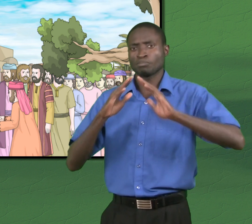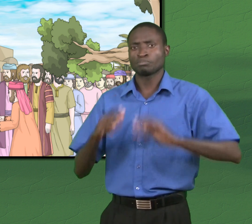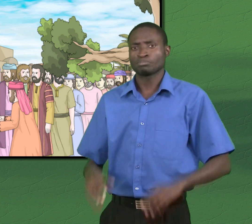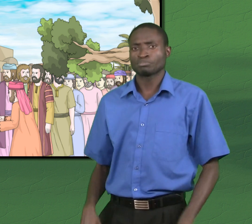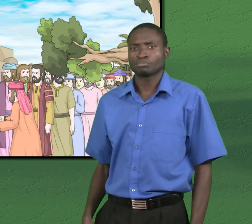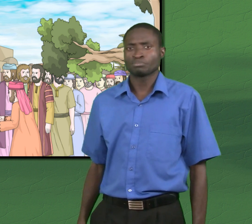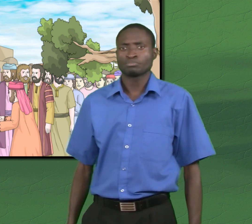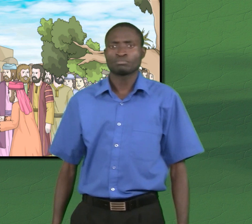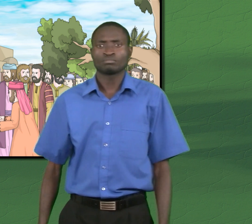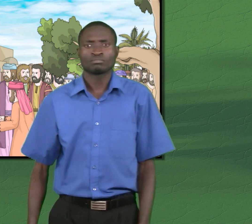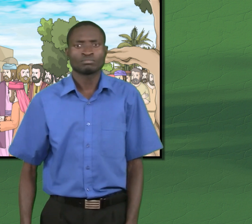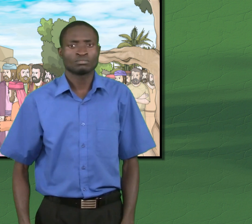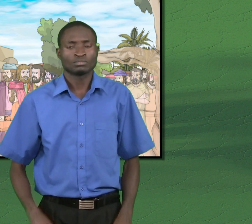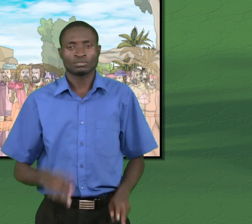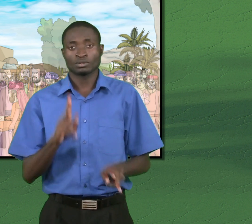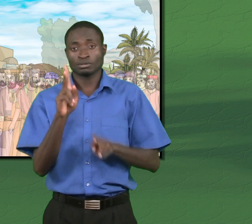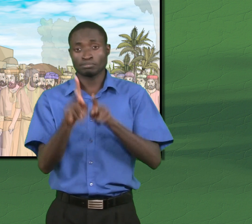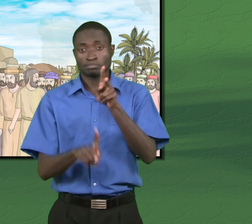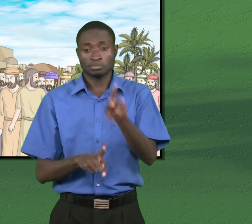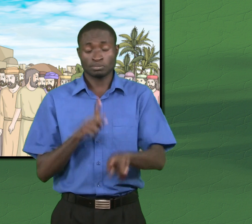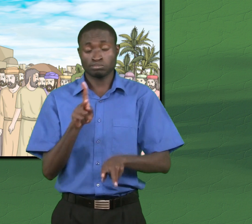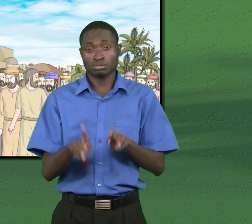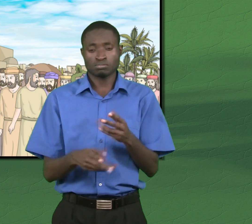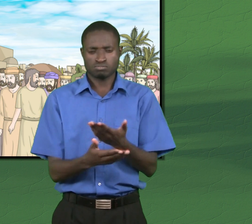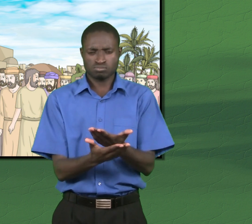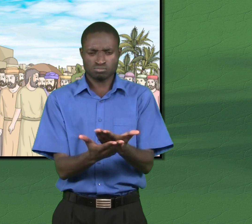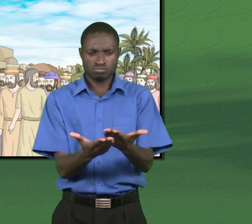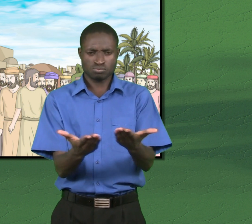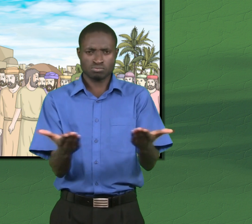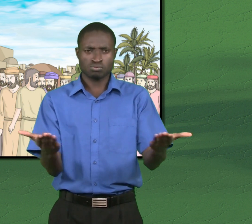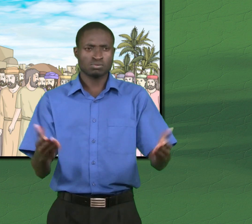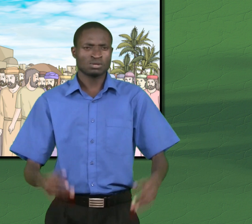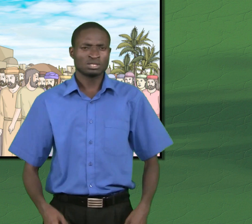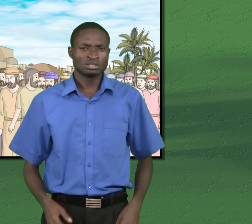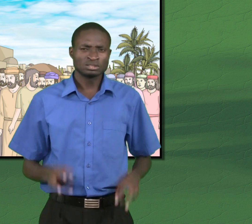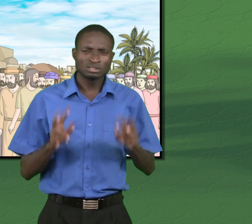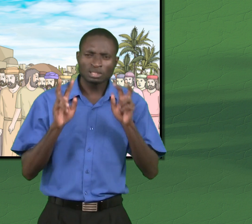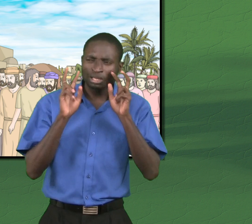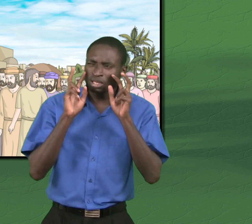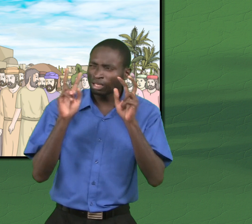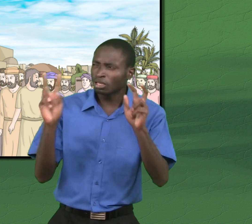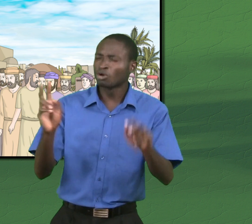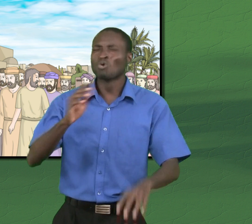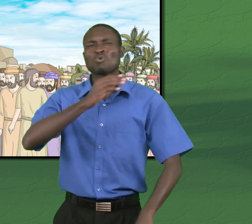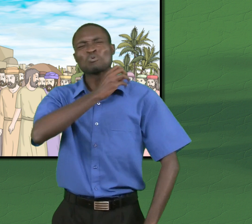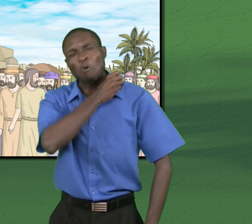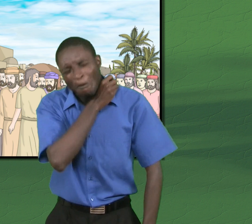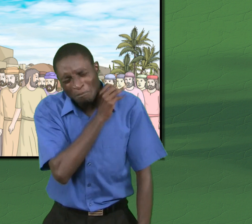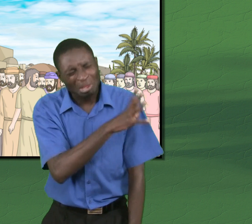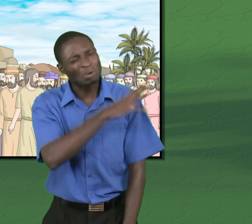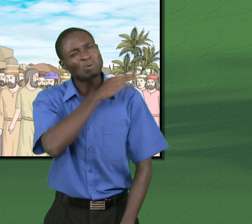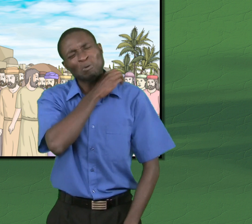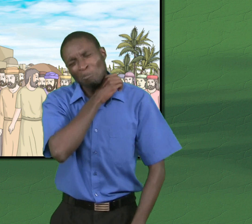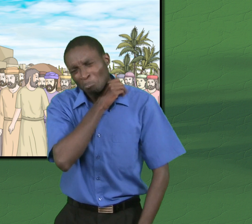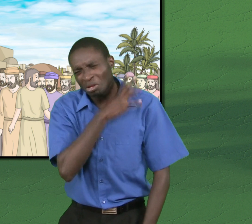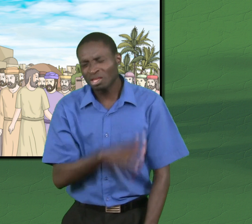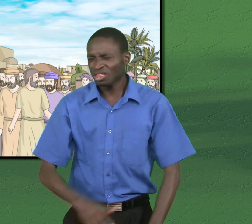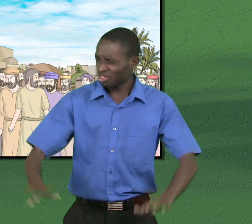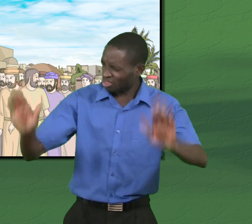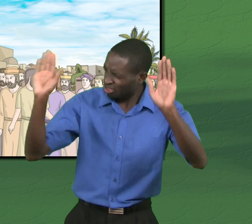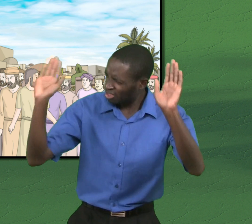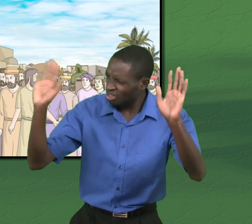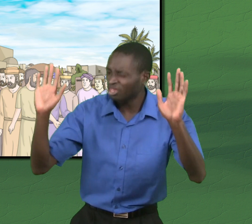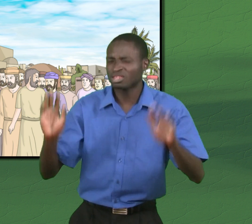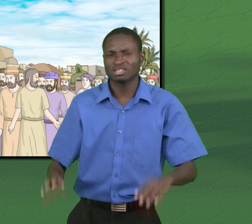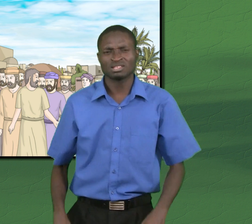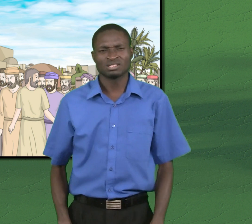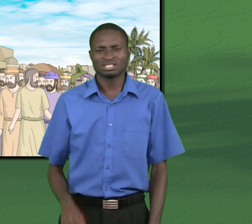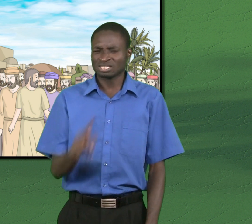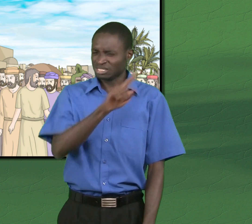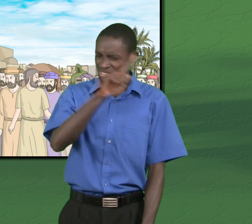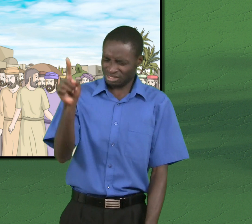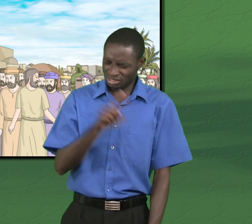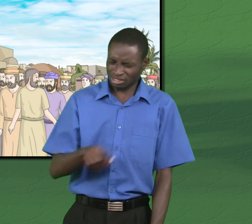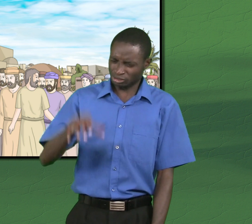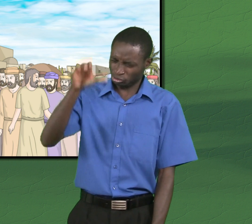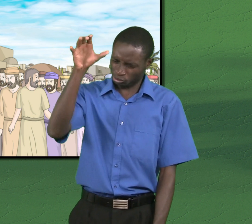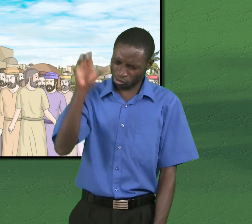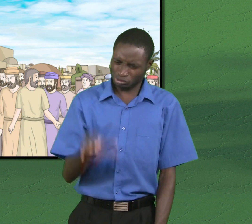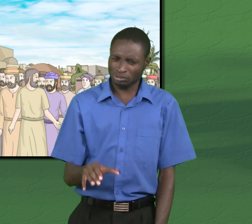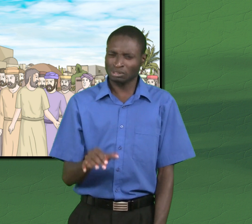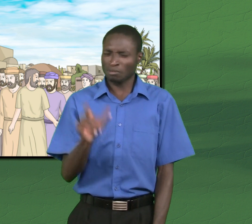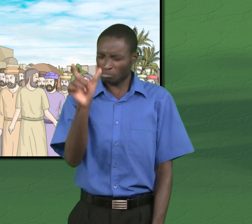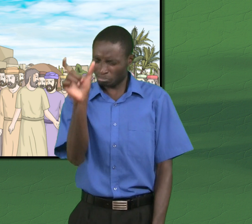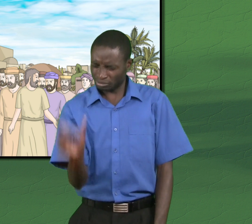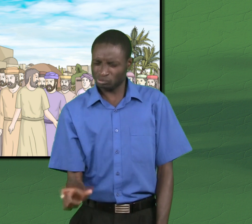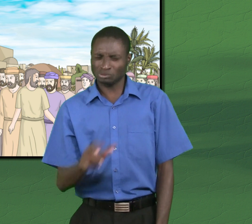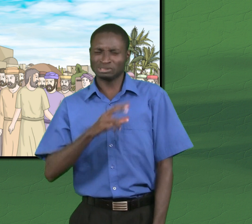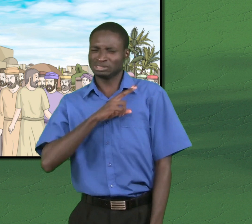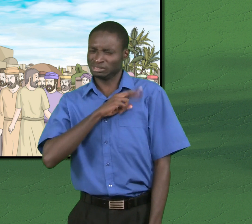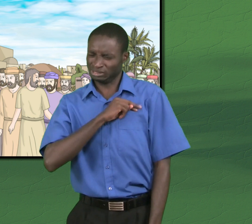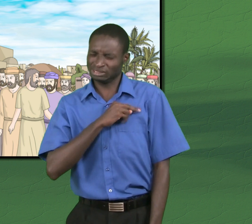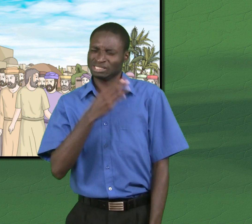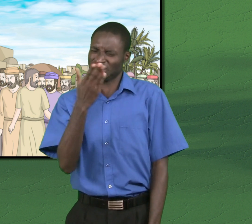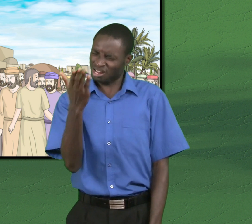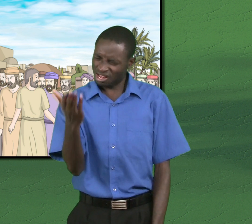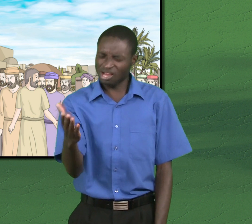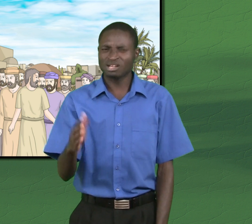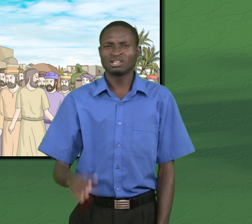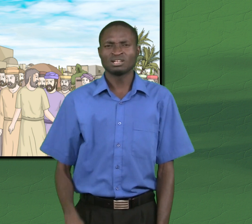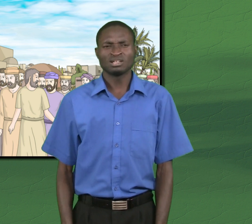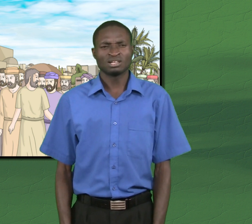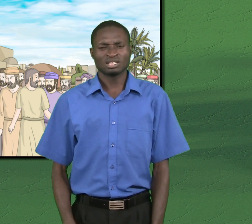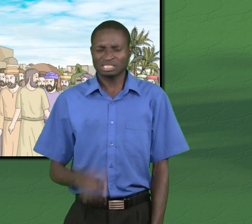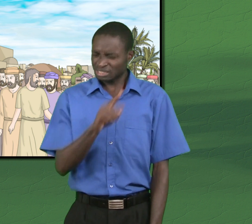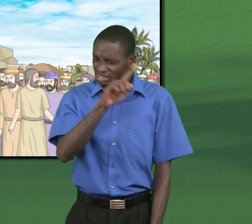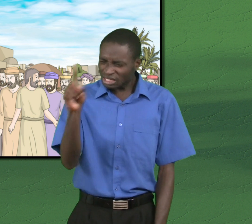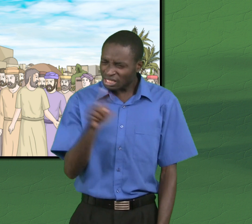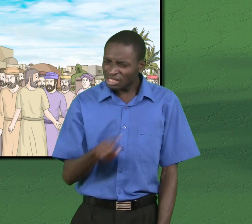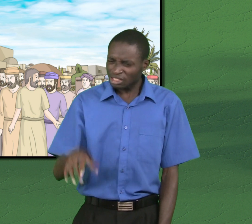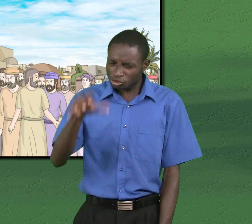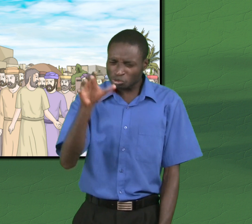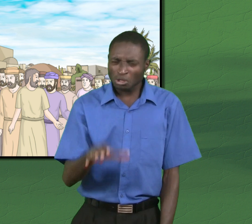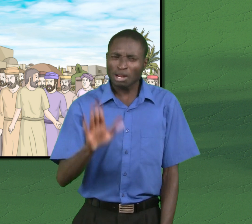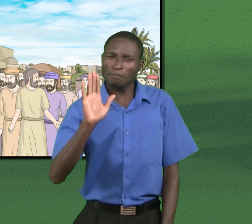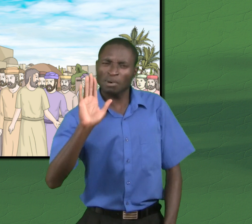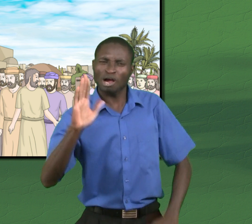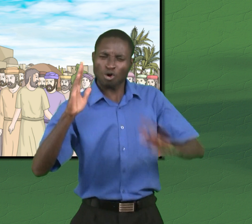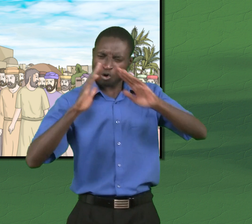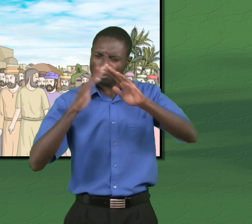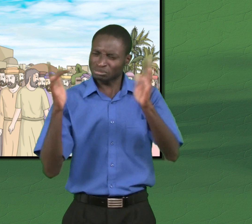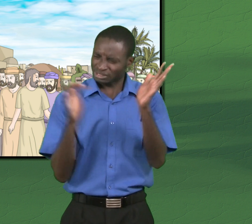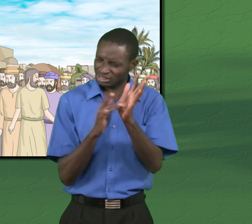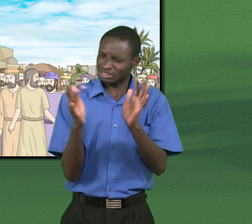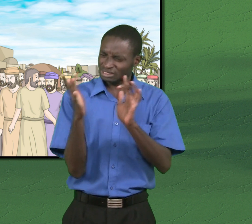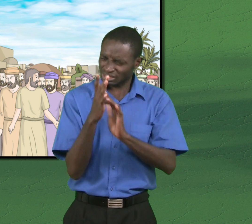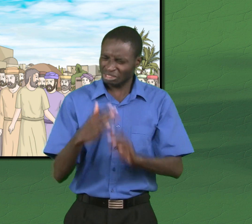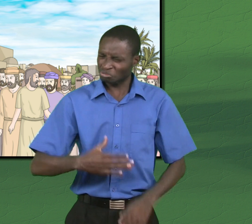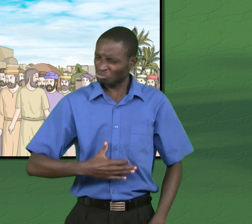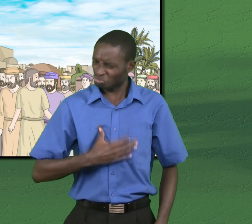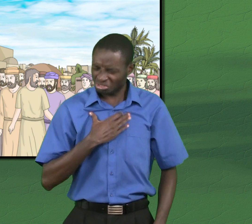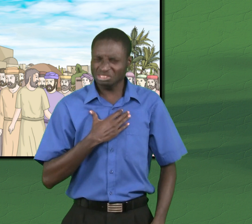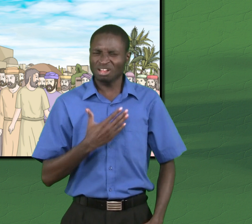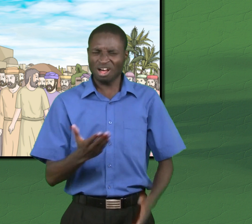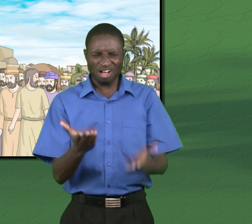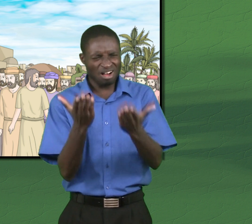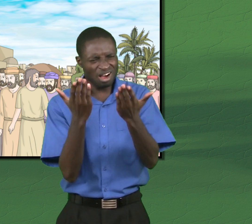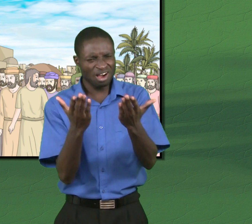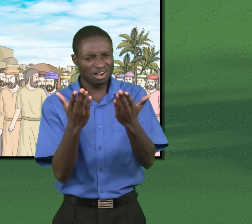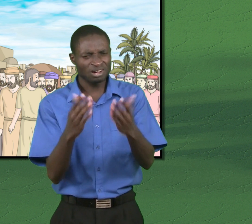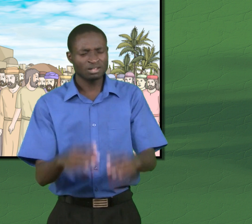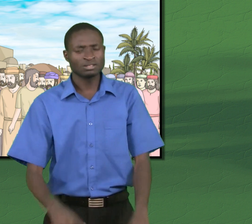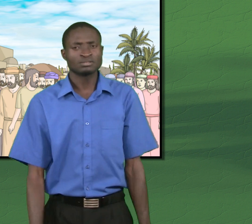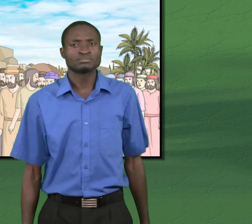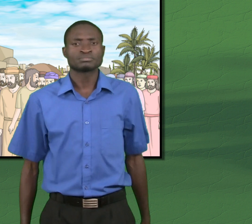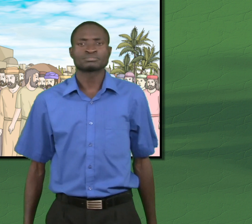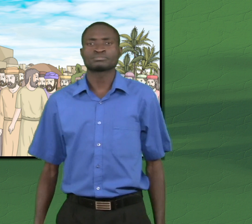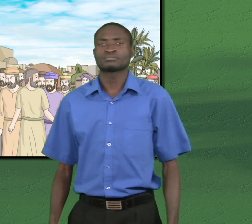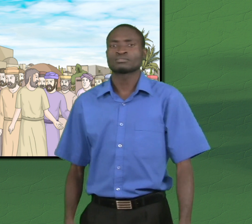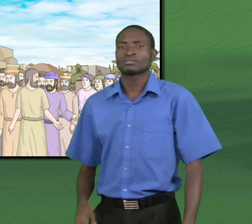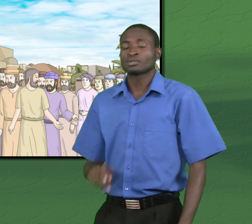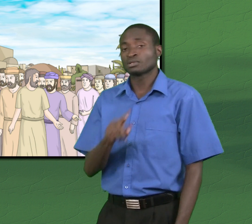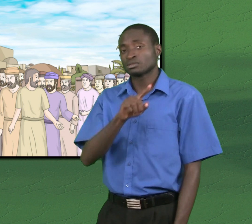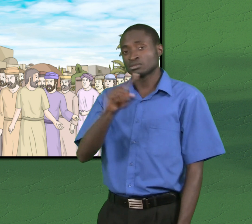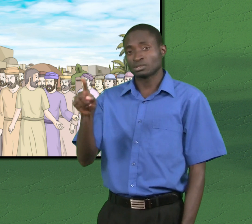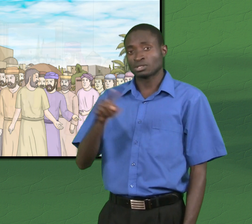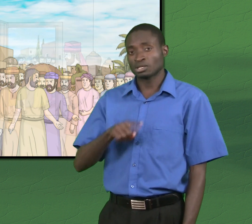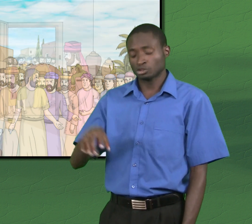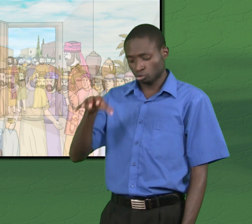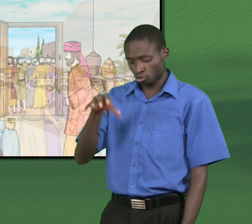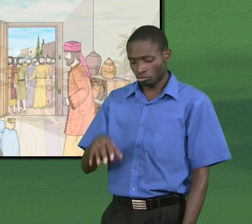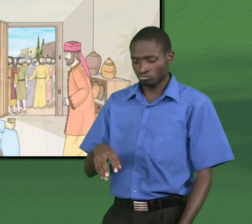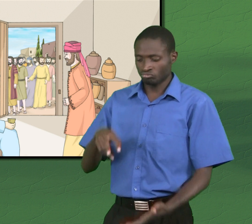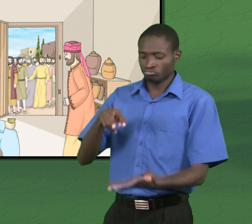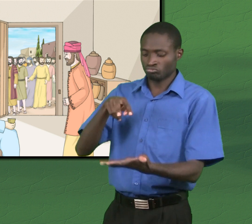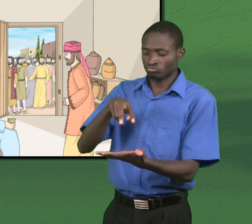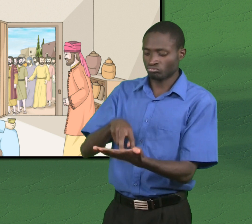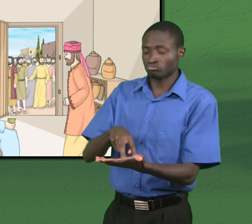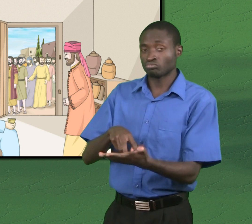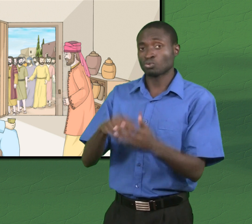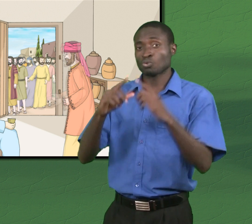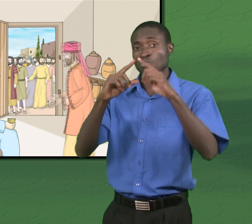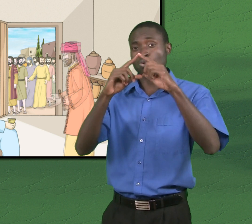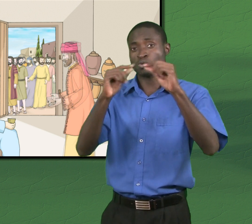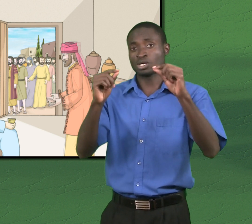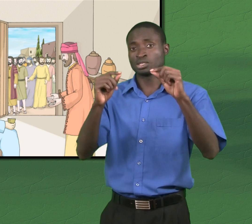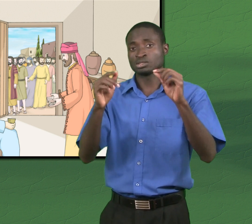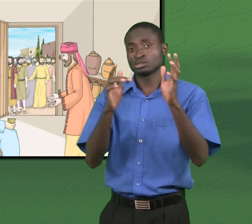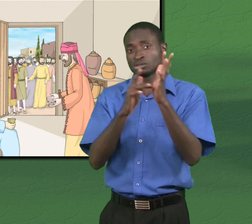And all who saw this began to grumble, saying, “He has gone to be the guest of a sinful man!”